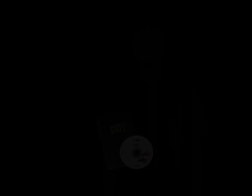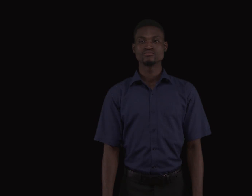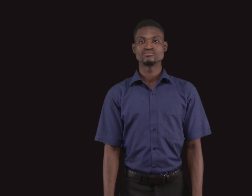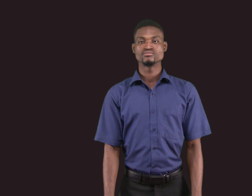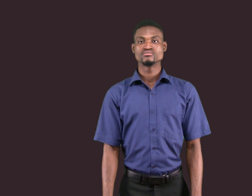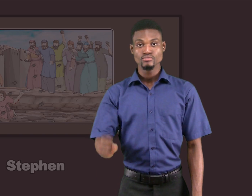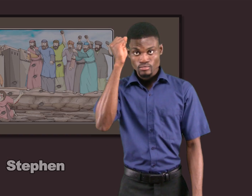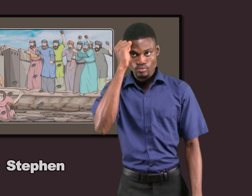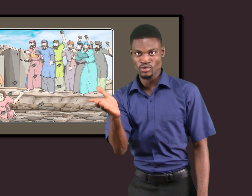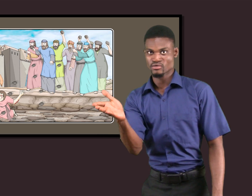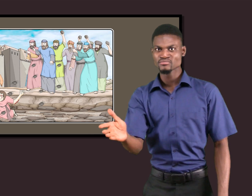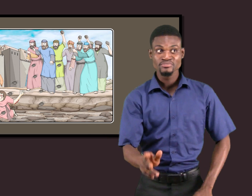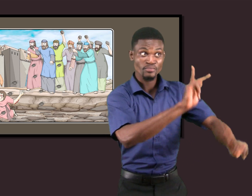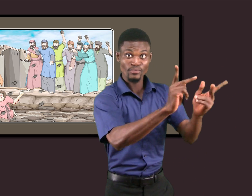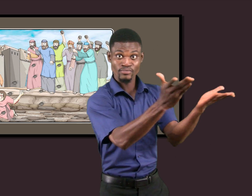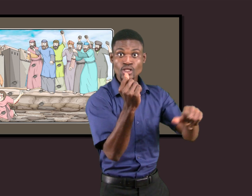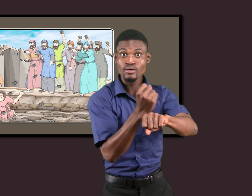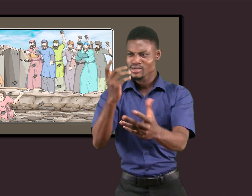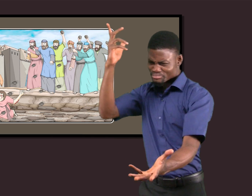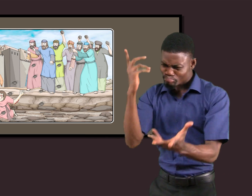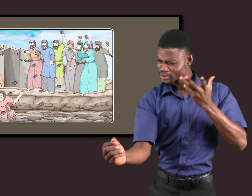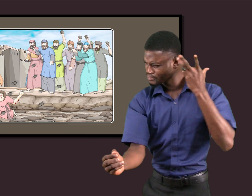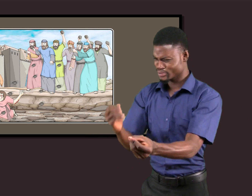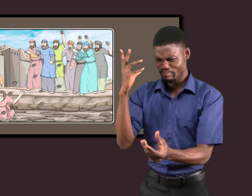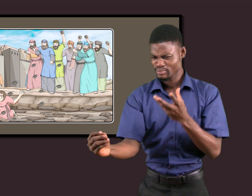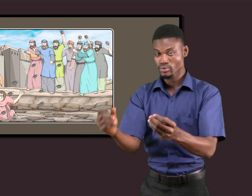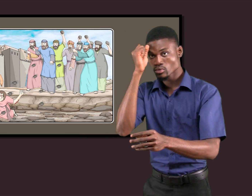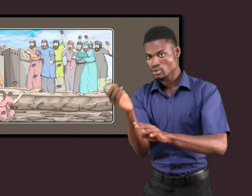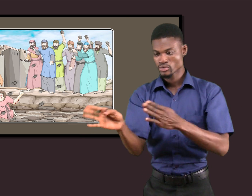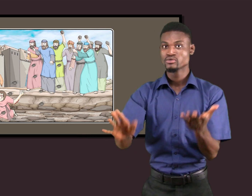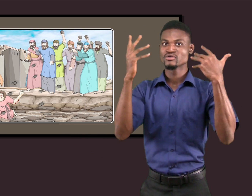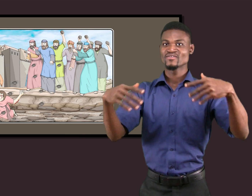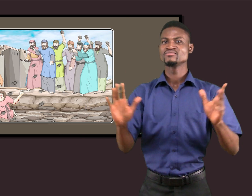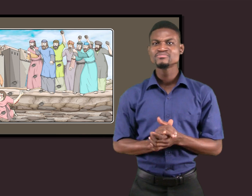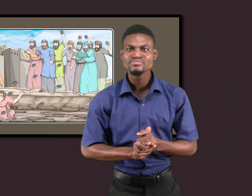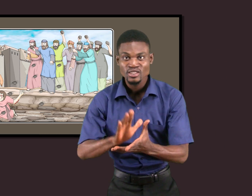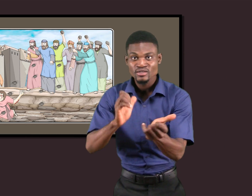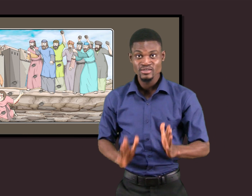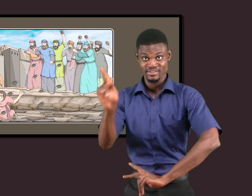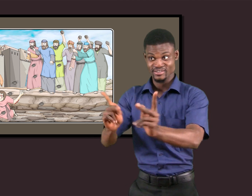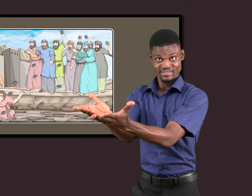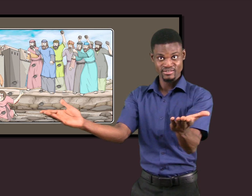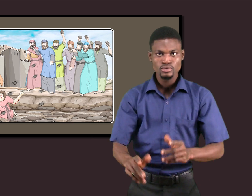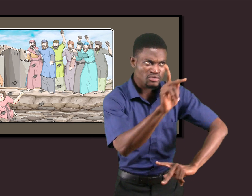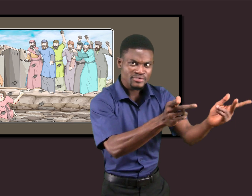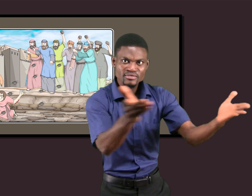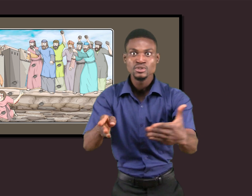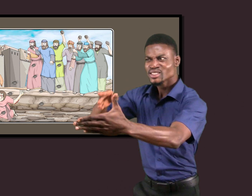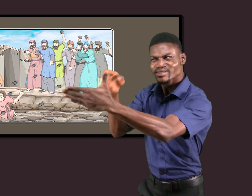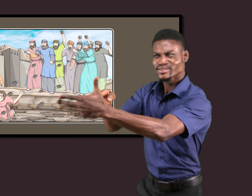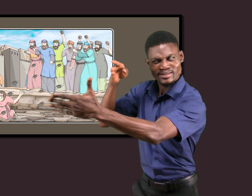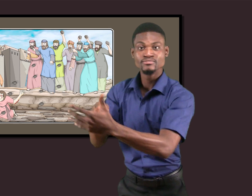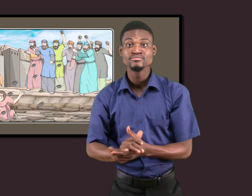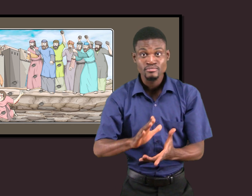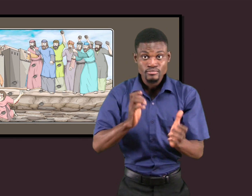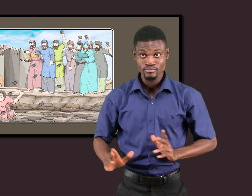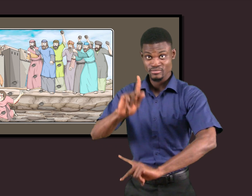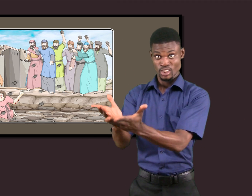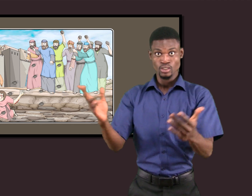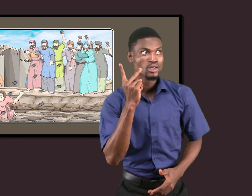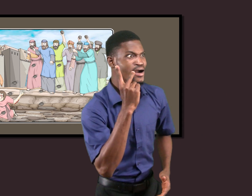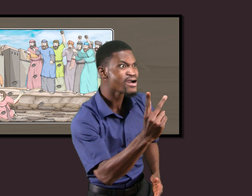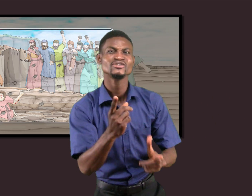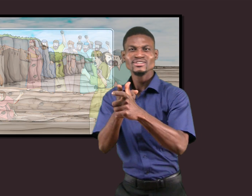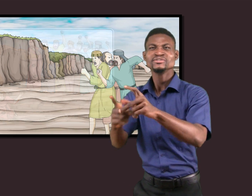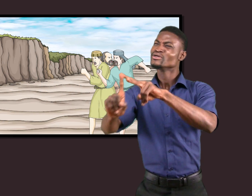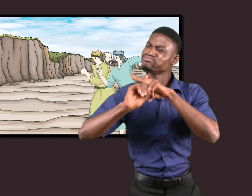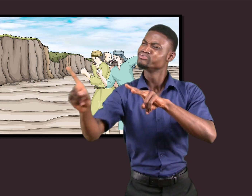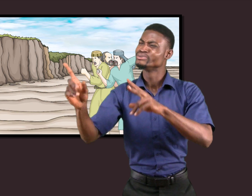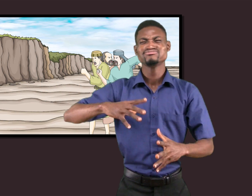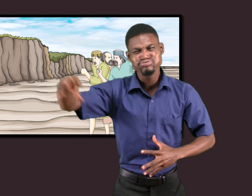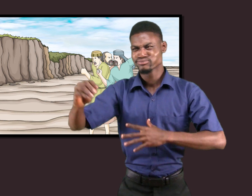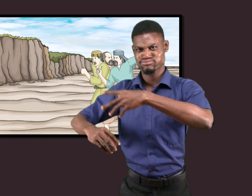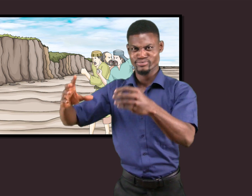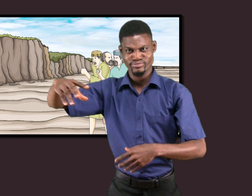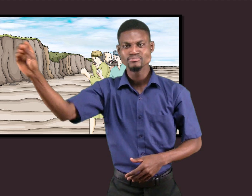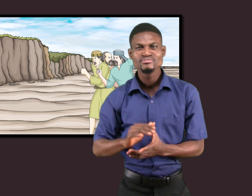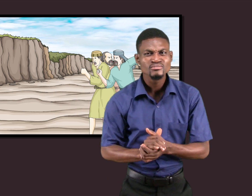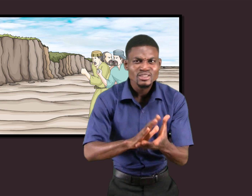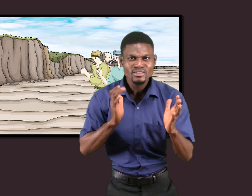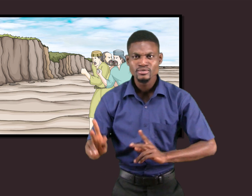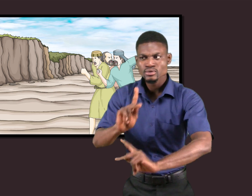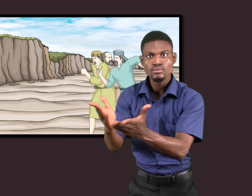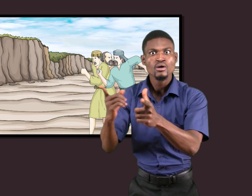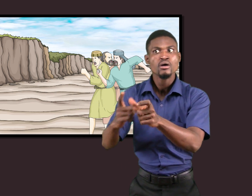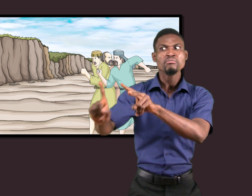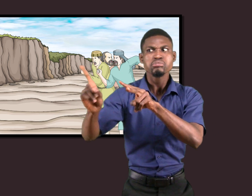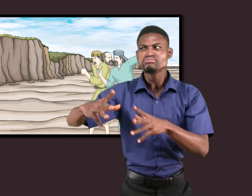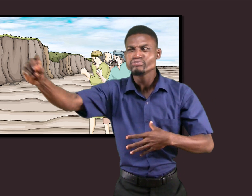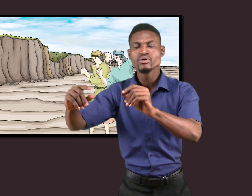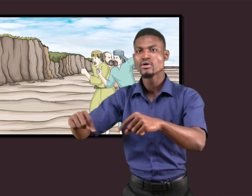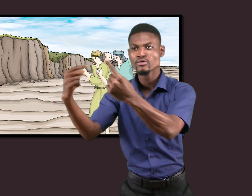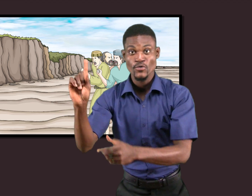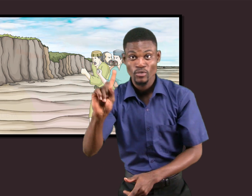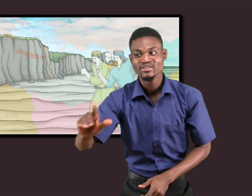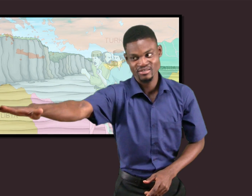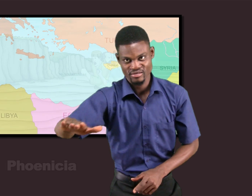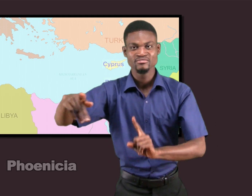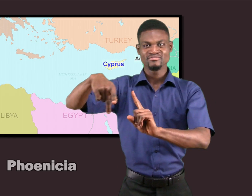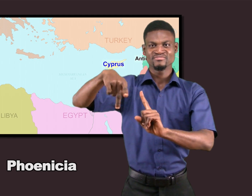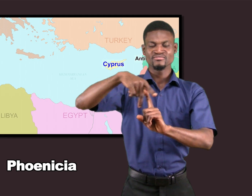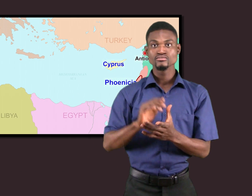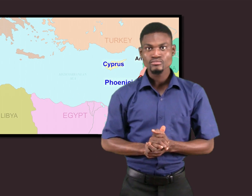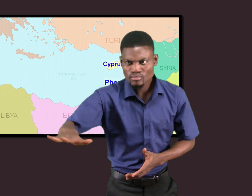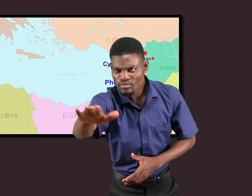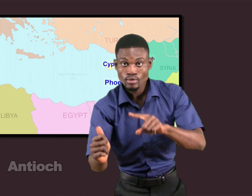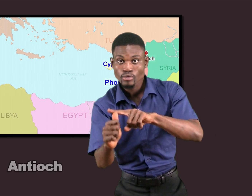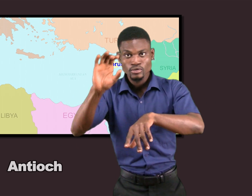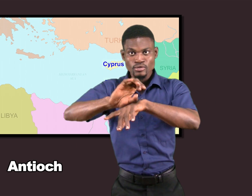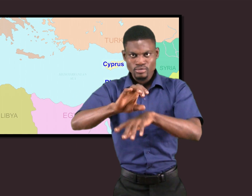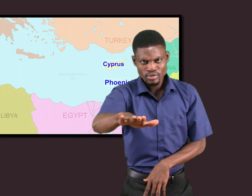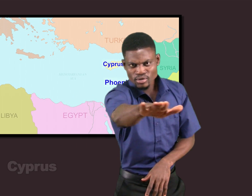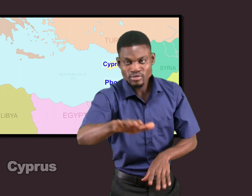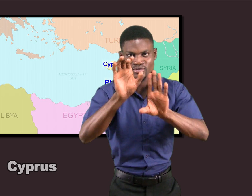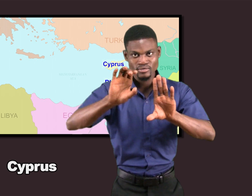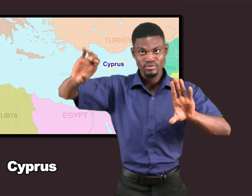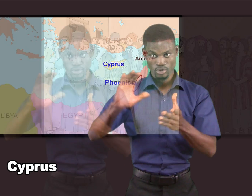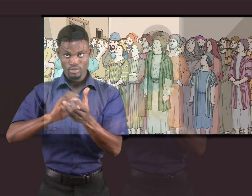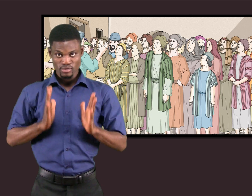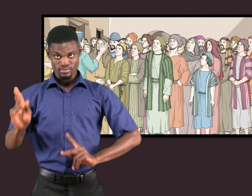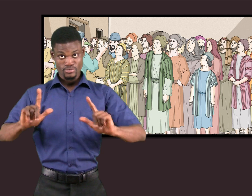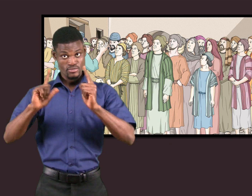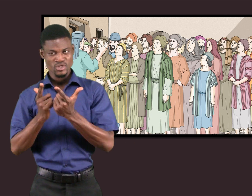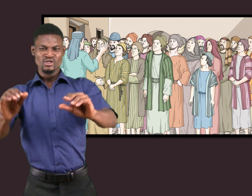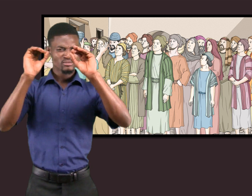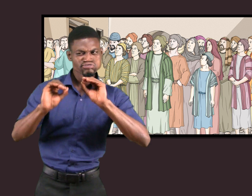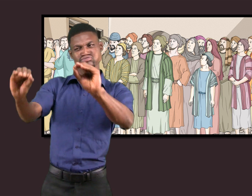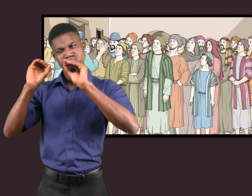Meanwhile those scattered by the persecution that began with Stephen traveled as far as Phoenicia, Cyprus, and Antioch, speaking the message only to Jews.